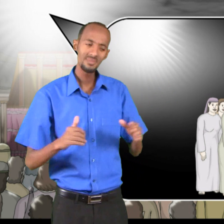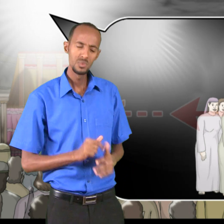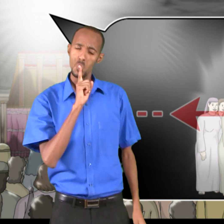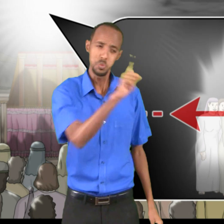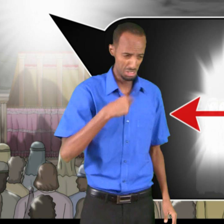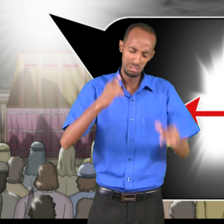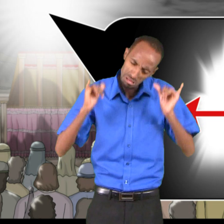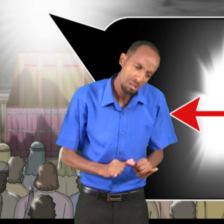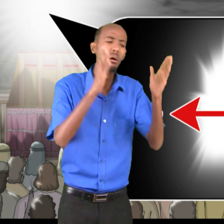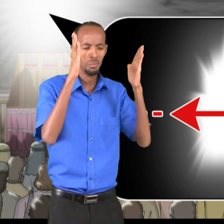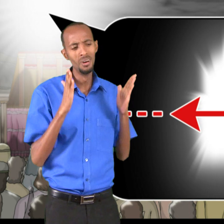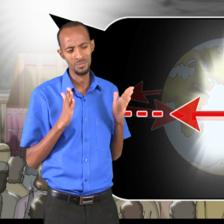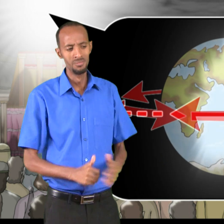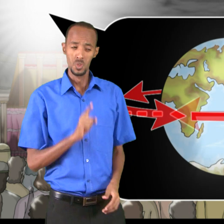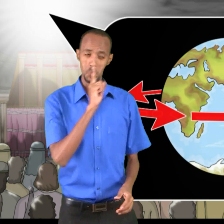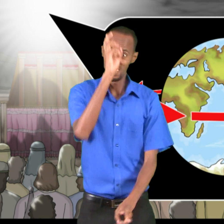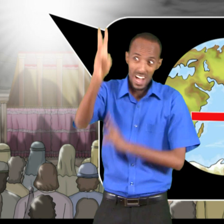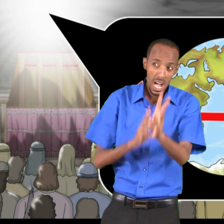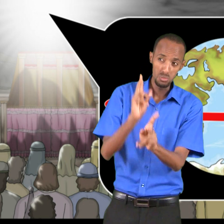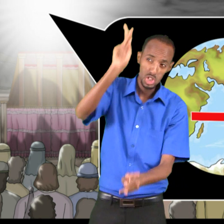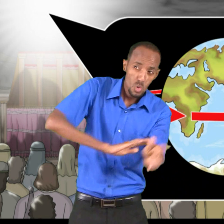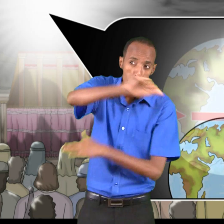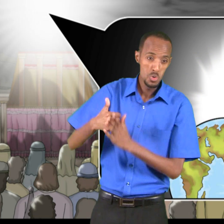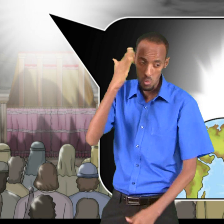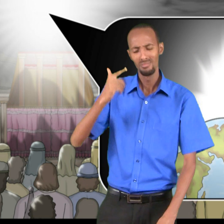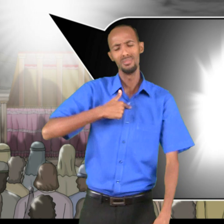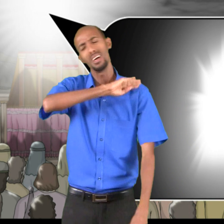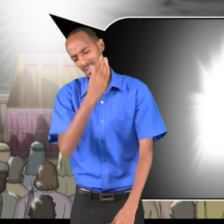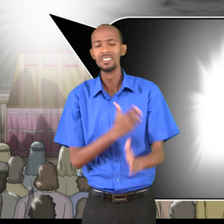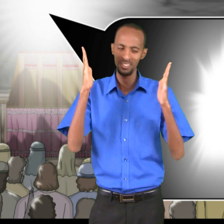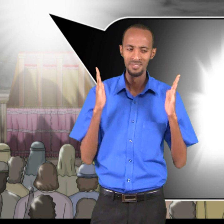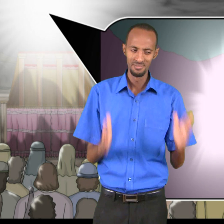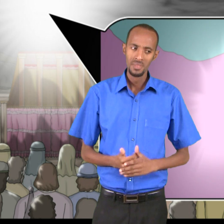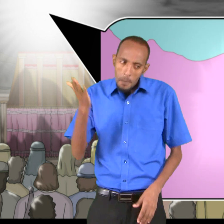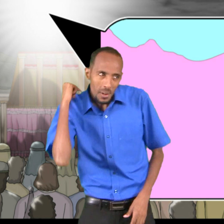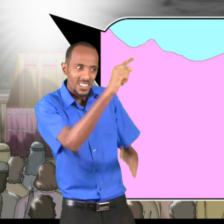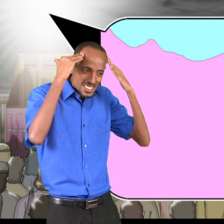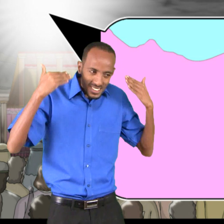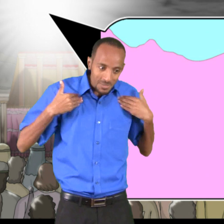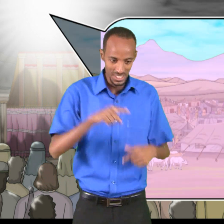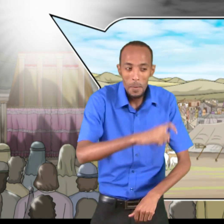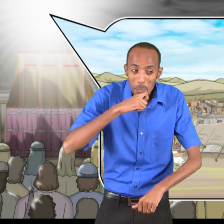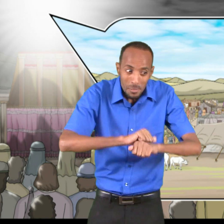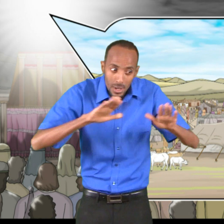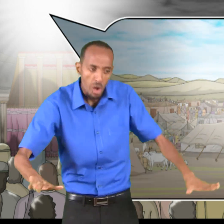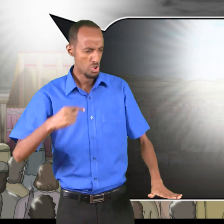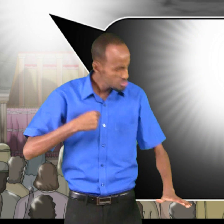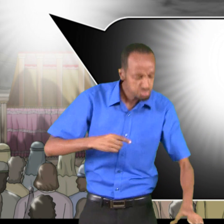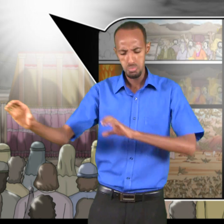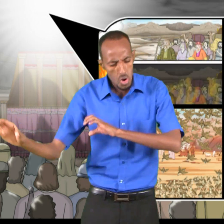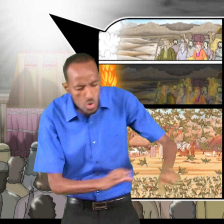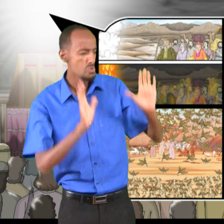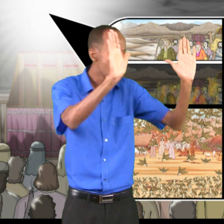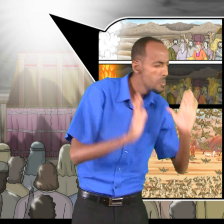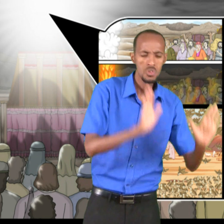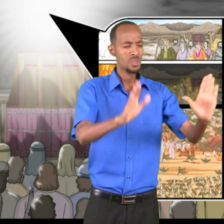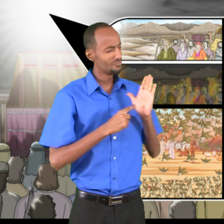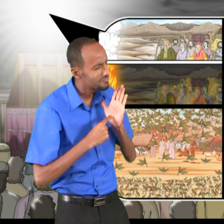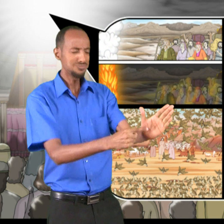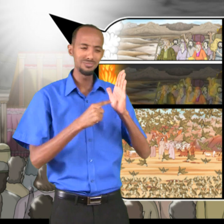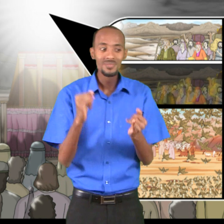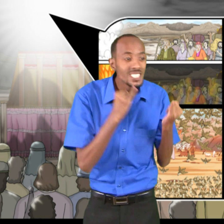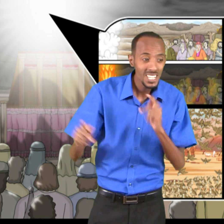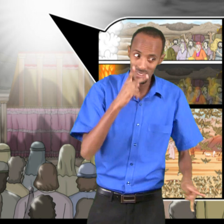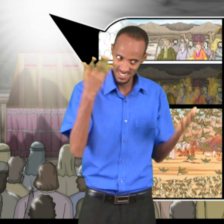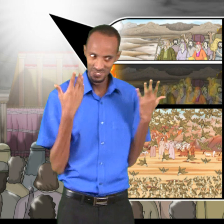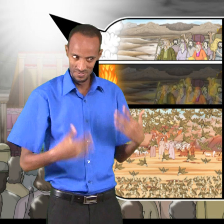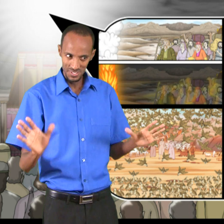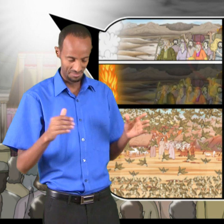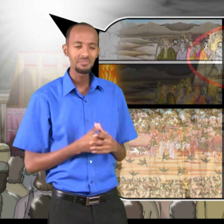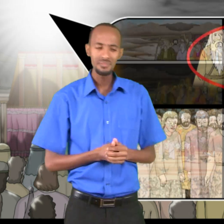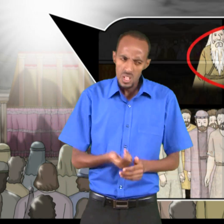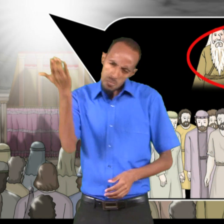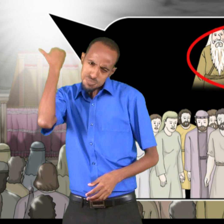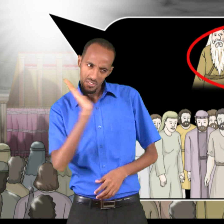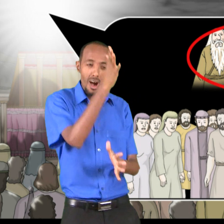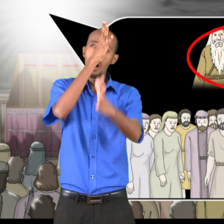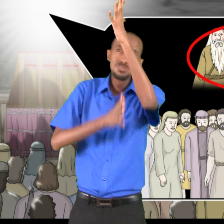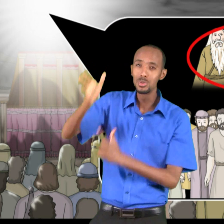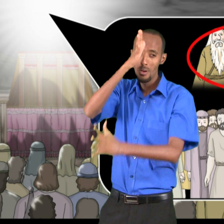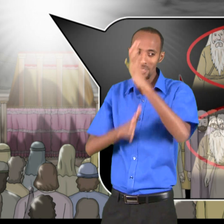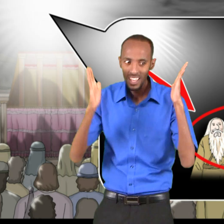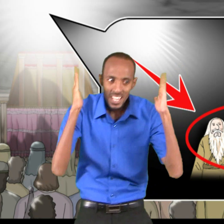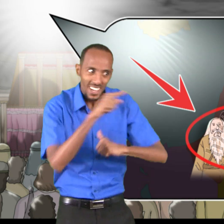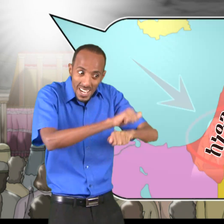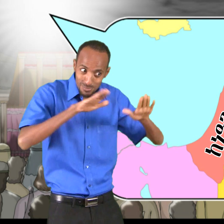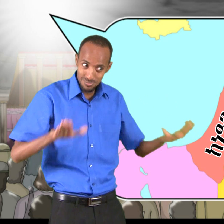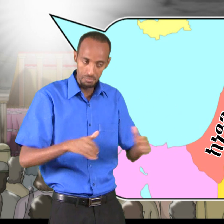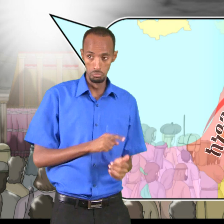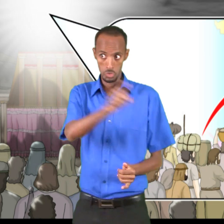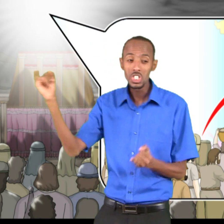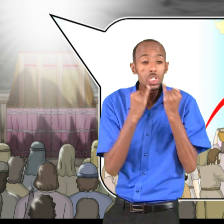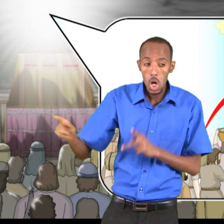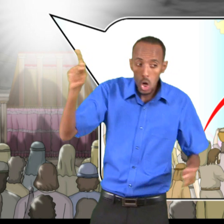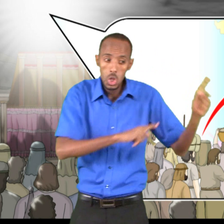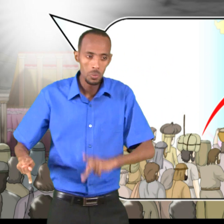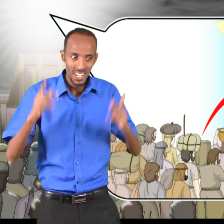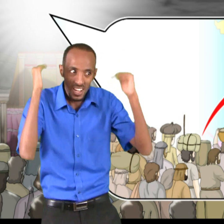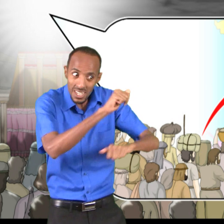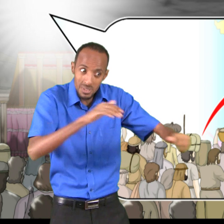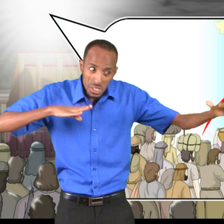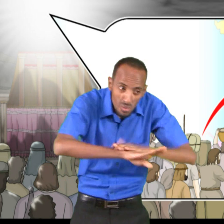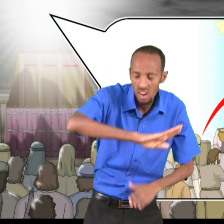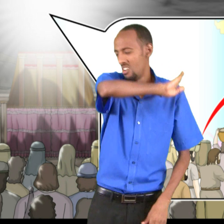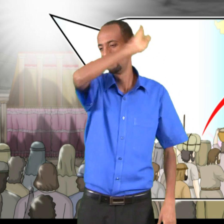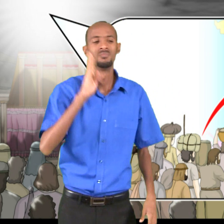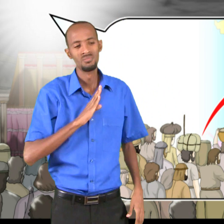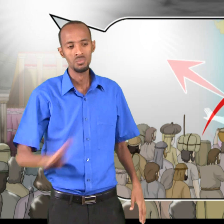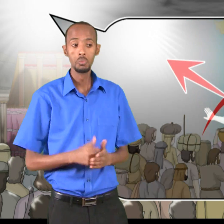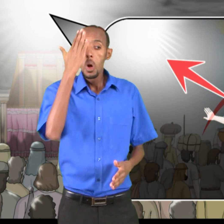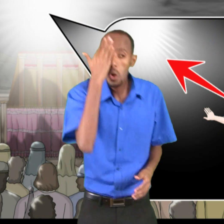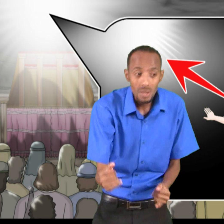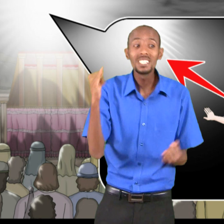“Yet as surely as I live and as surely as the whole earth is filled with the glory of the LORD, not one of the men who have seen My glory and the signs I performed in Egypt and in the wilderness—yet have tested Me and disobeyed Me these ten times— not one will ever see the land that I swore to give their fathers.